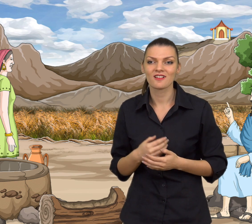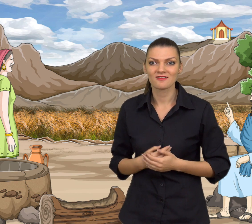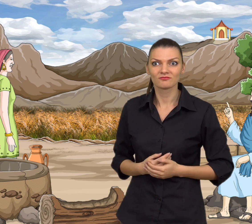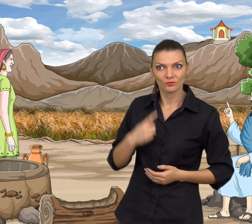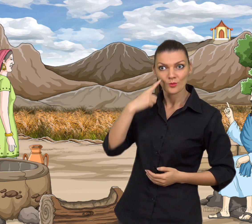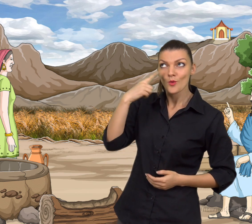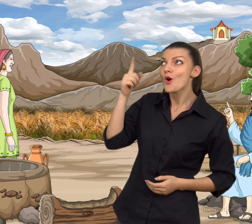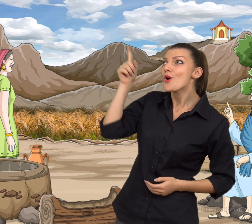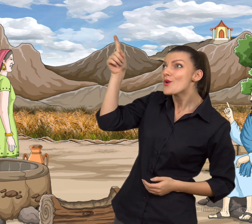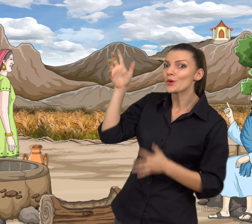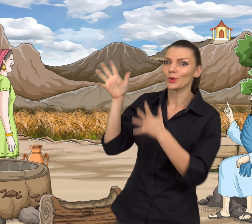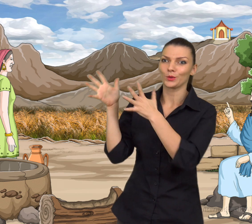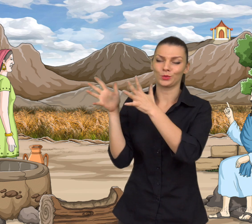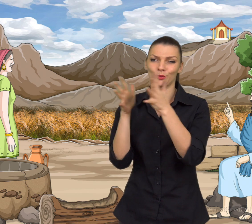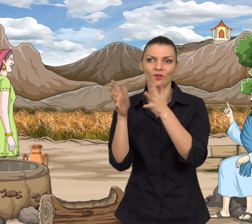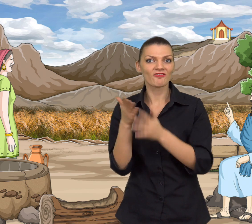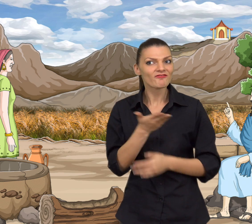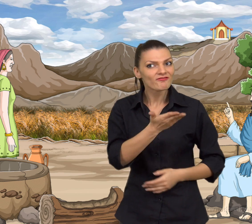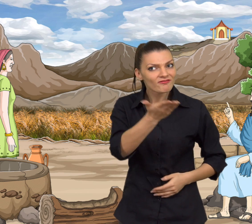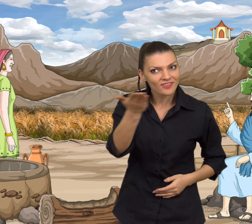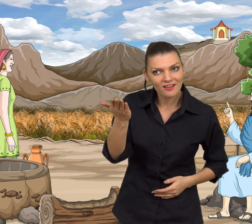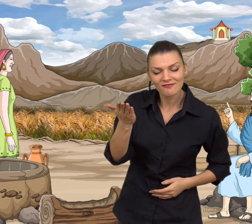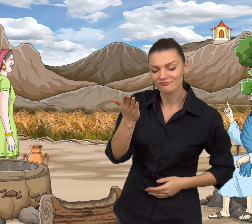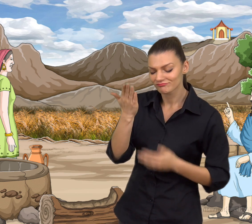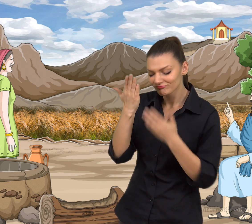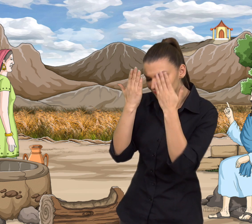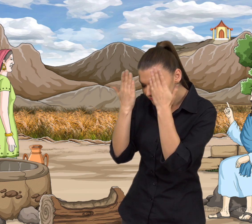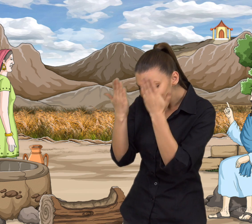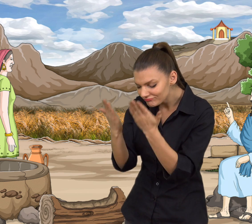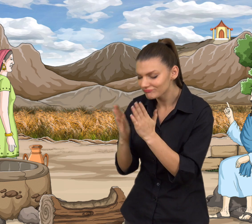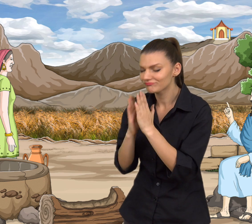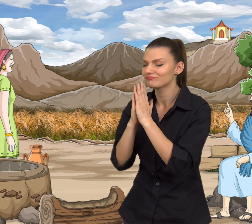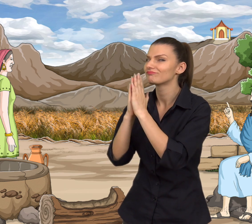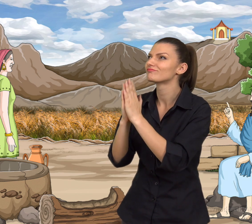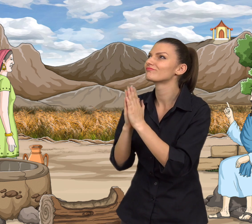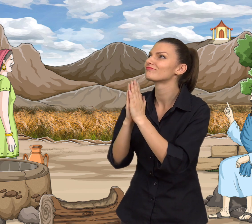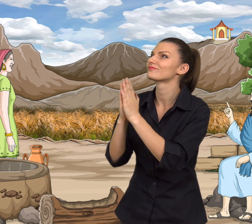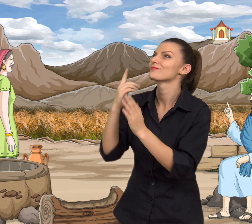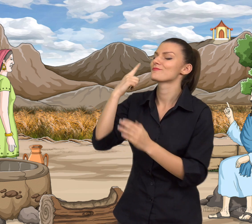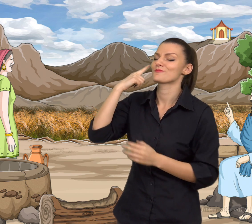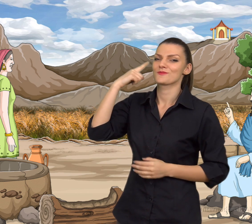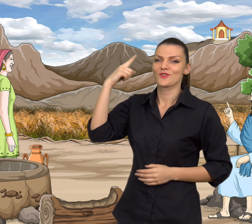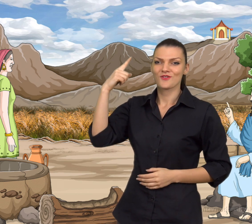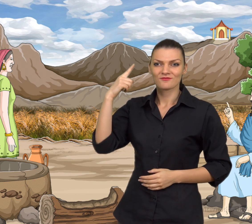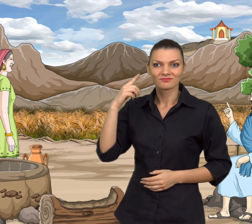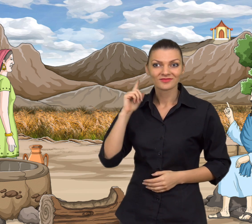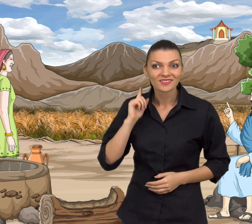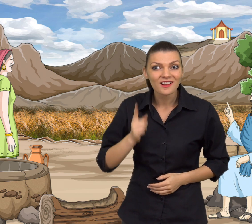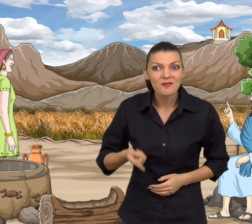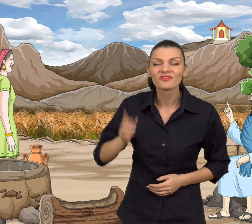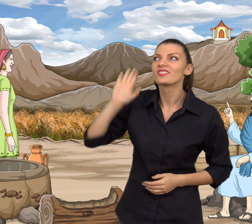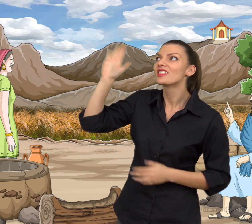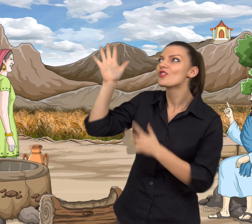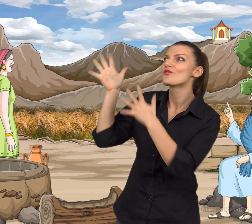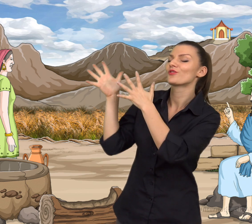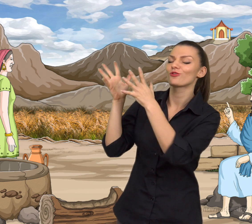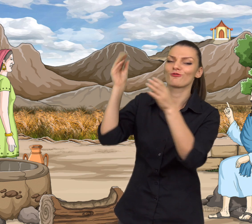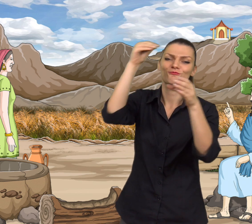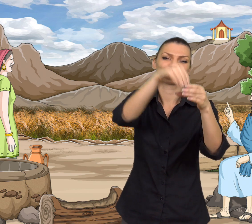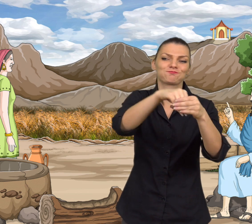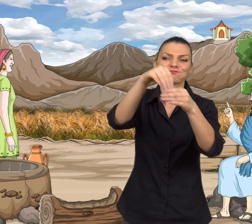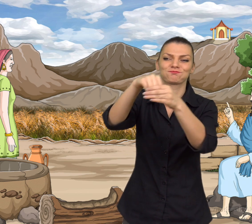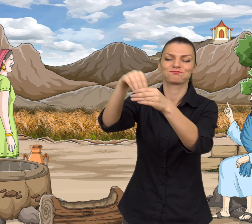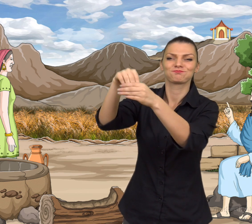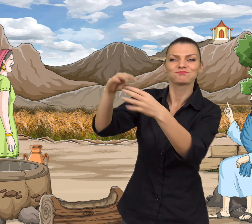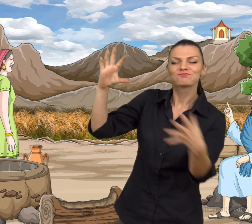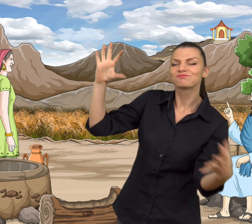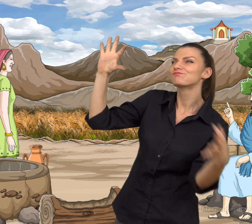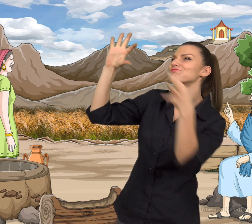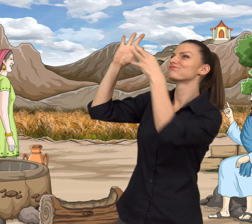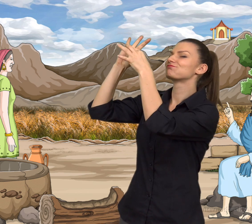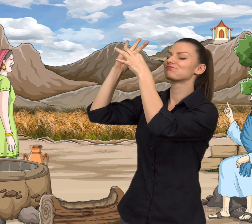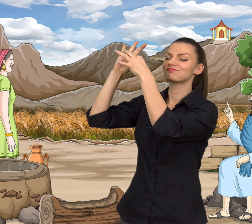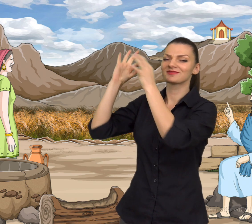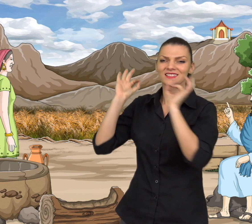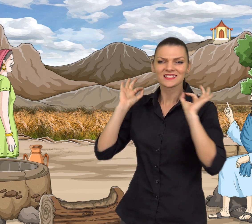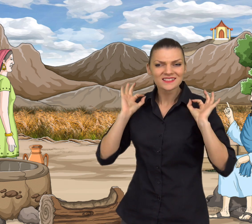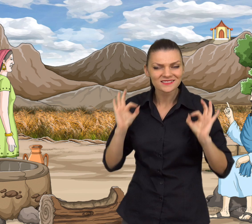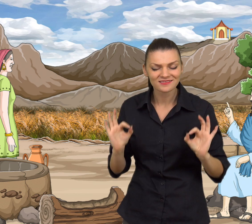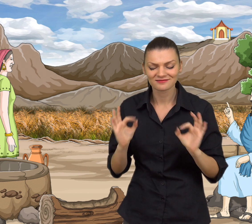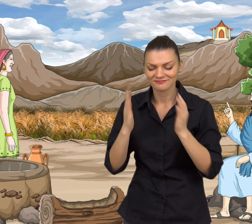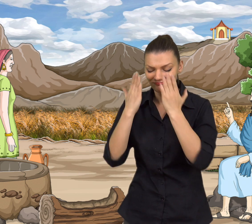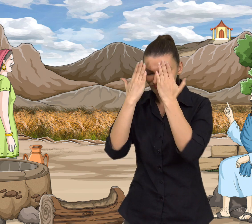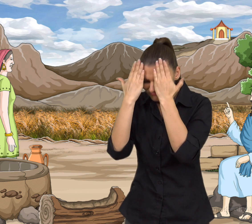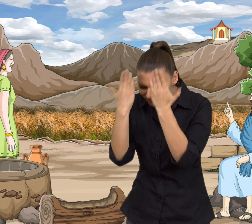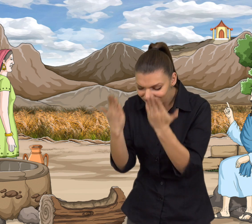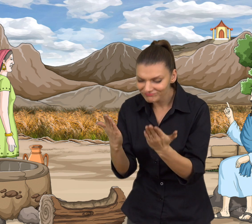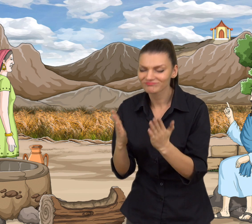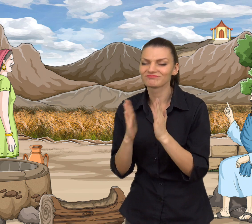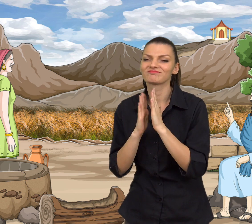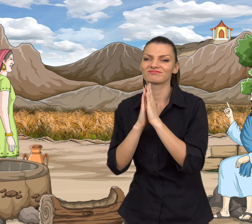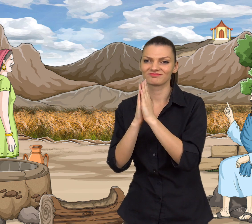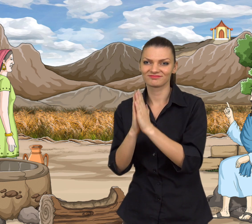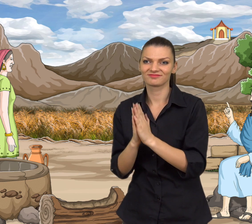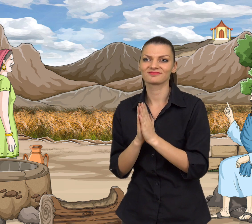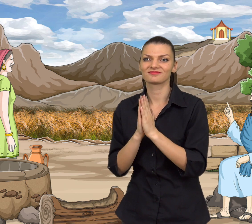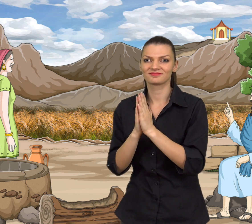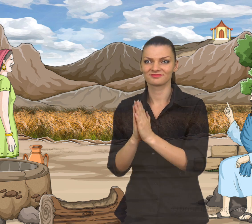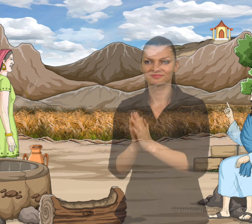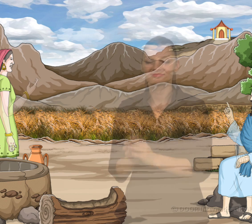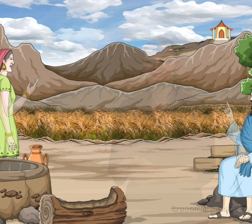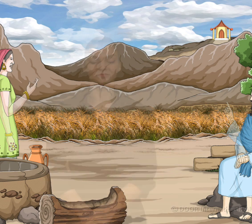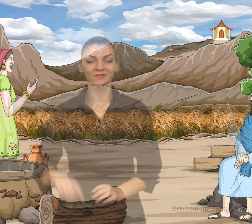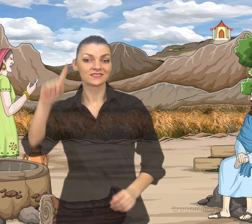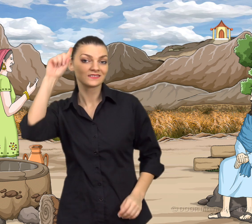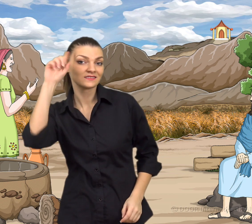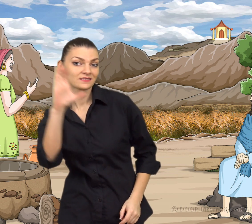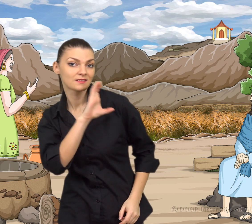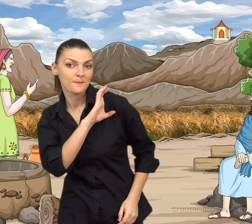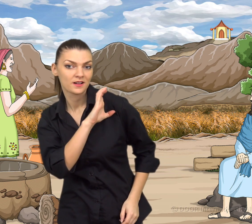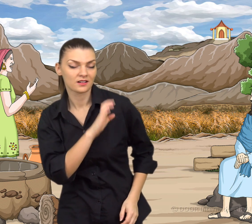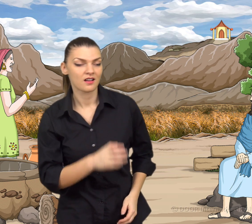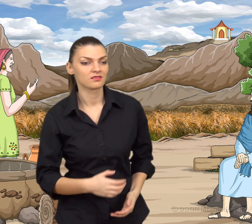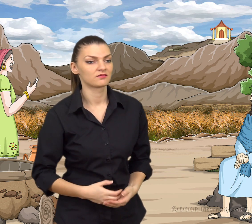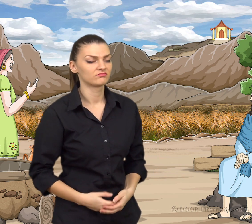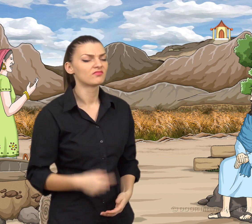God is Spirit, and His worshipers must worship Him in spirit and in truth.”